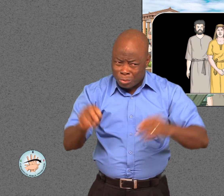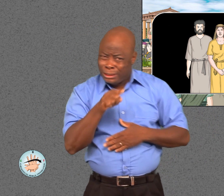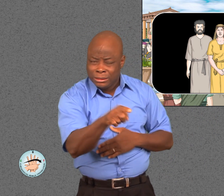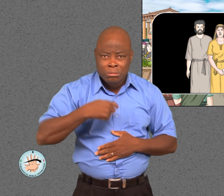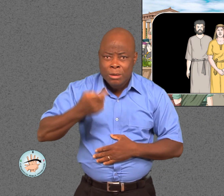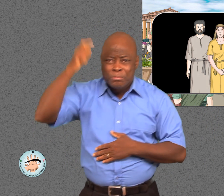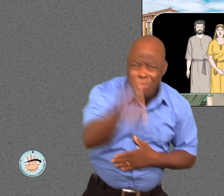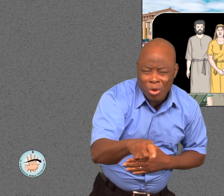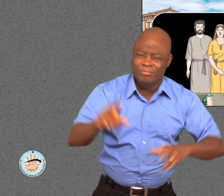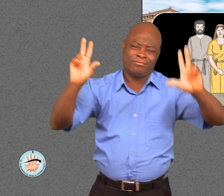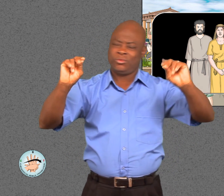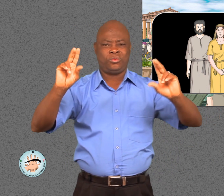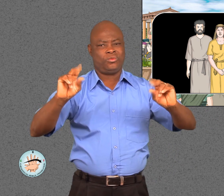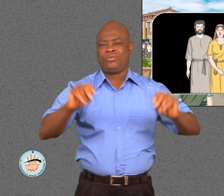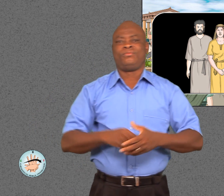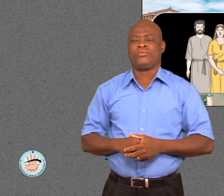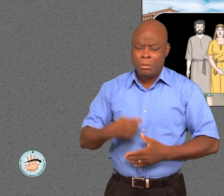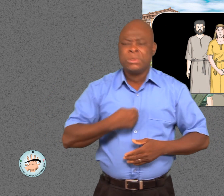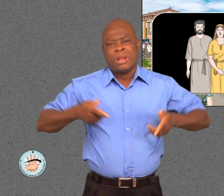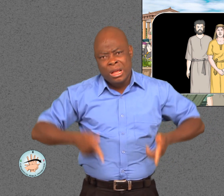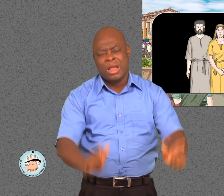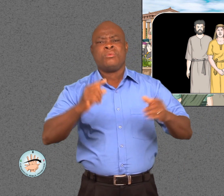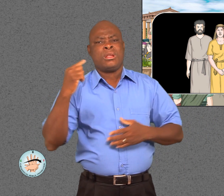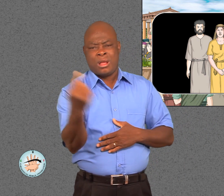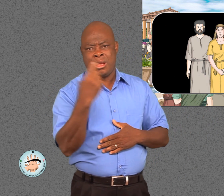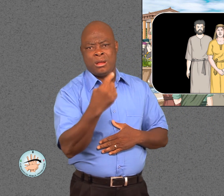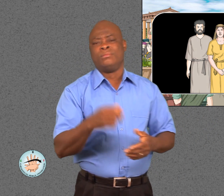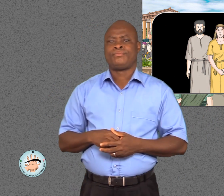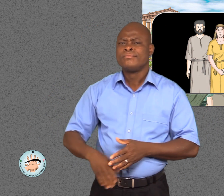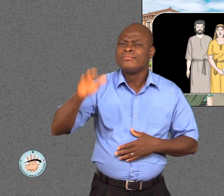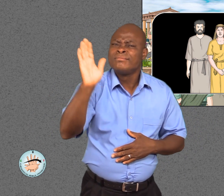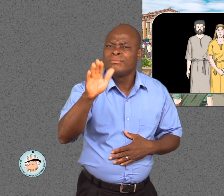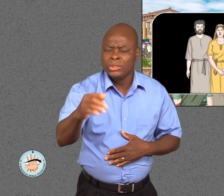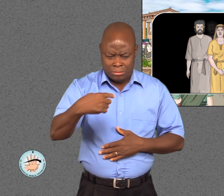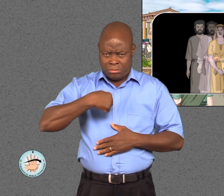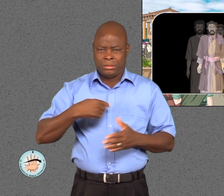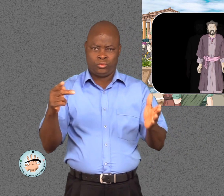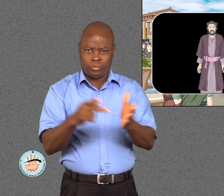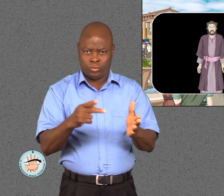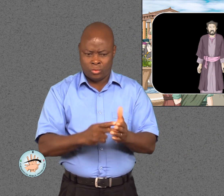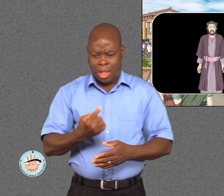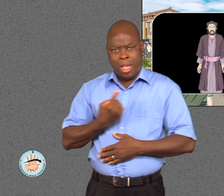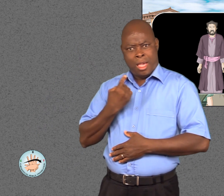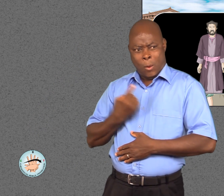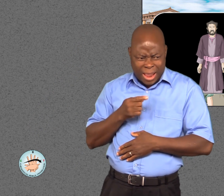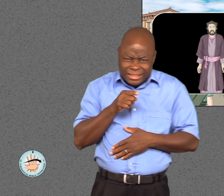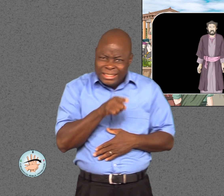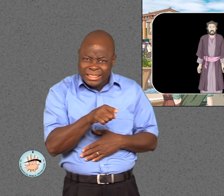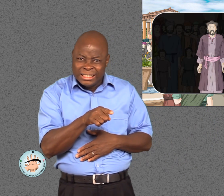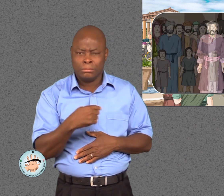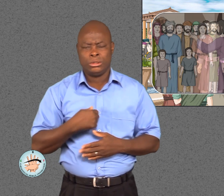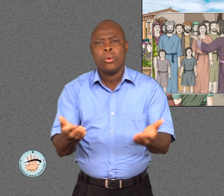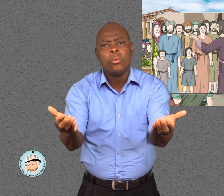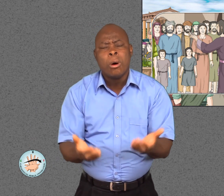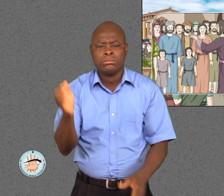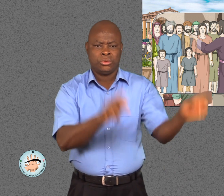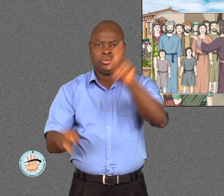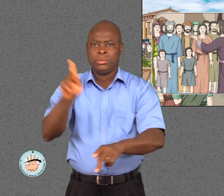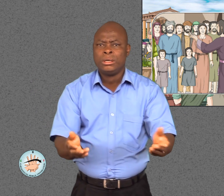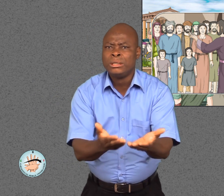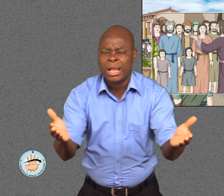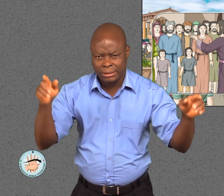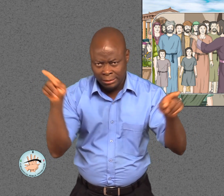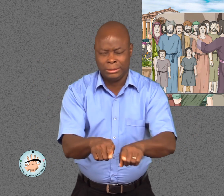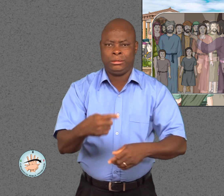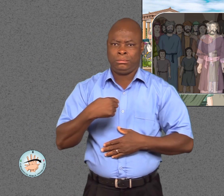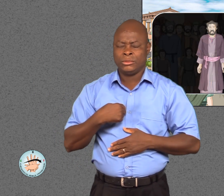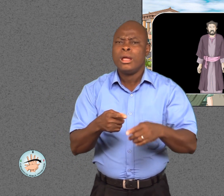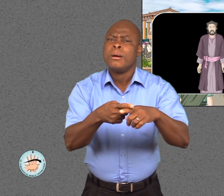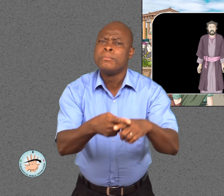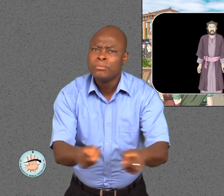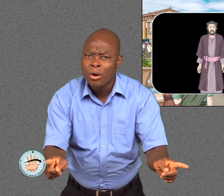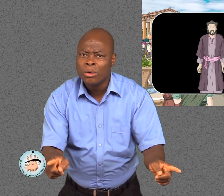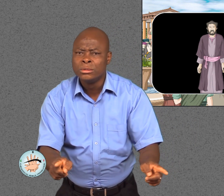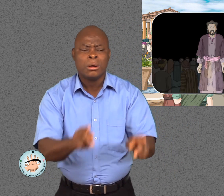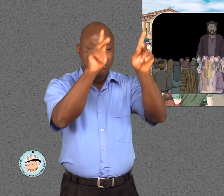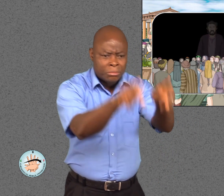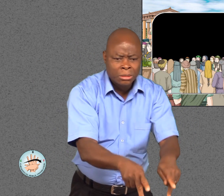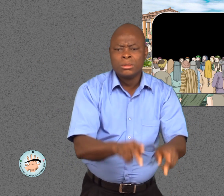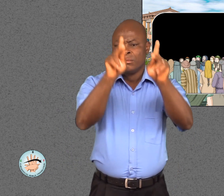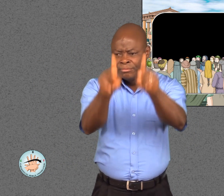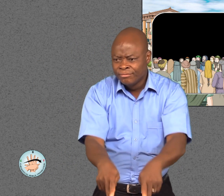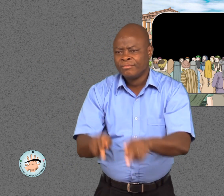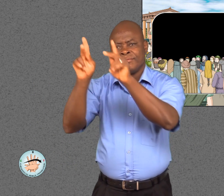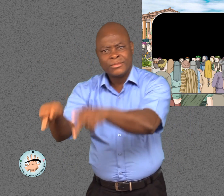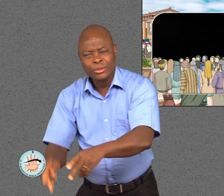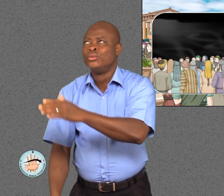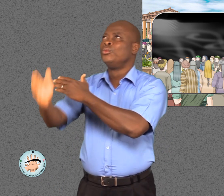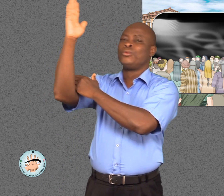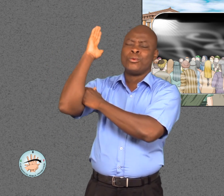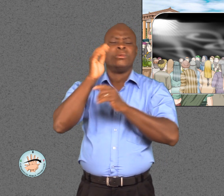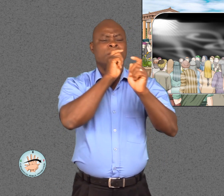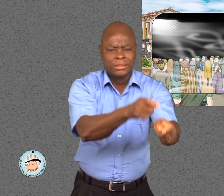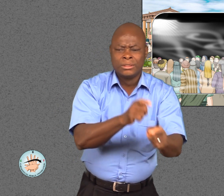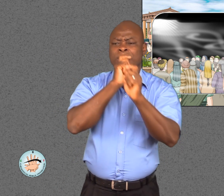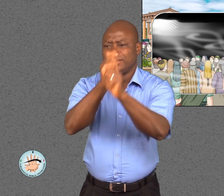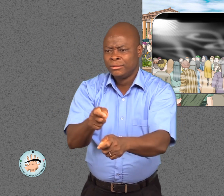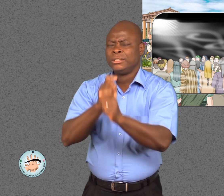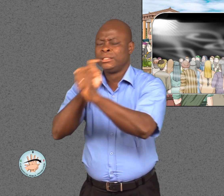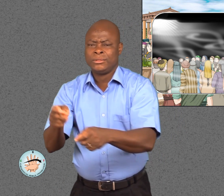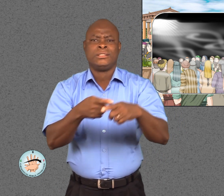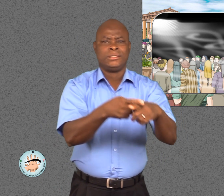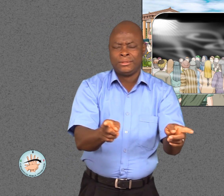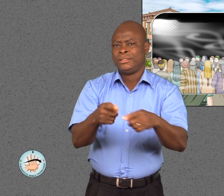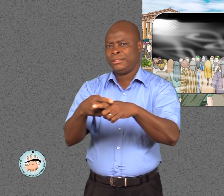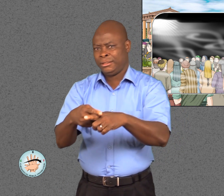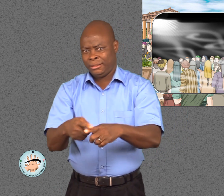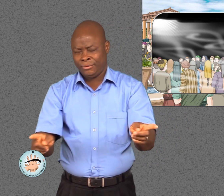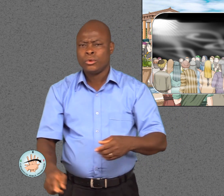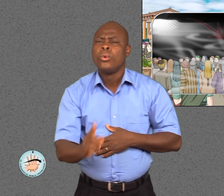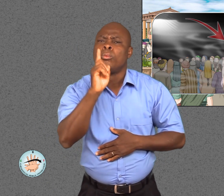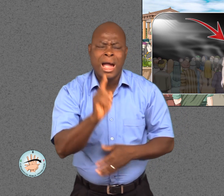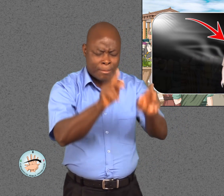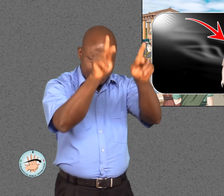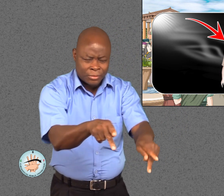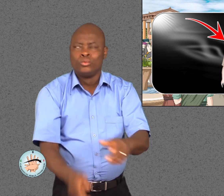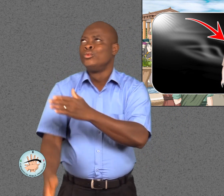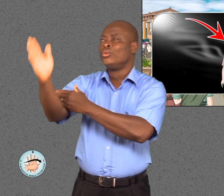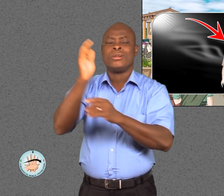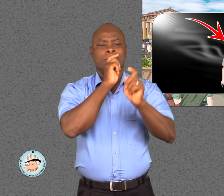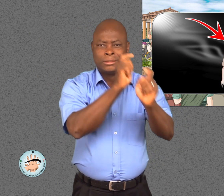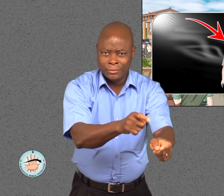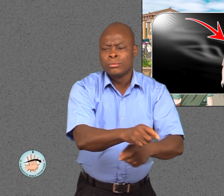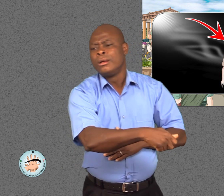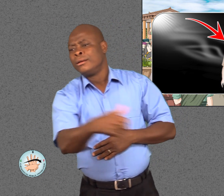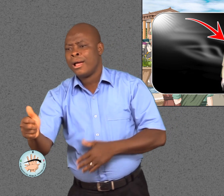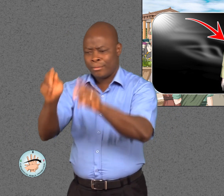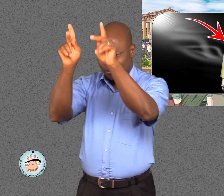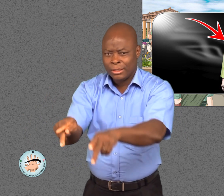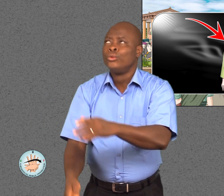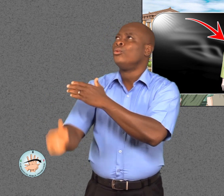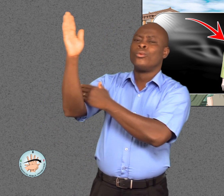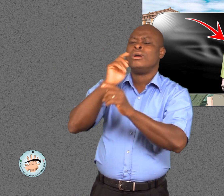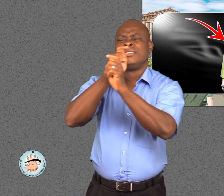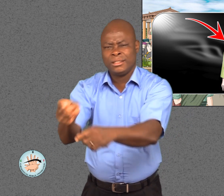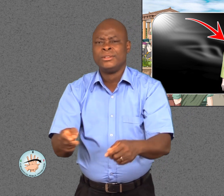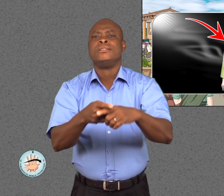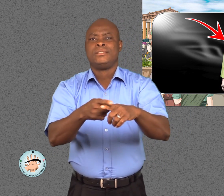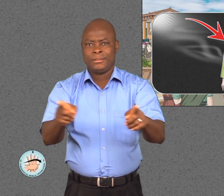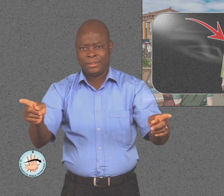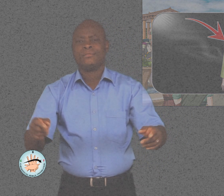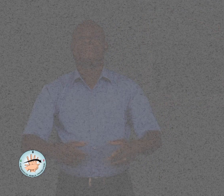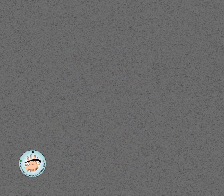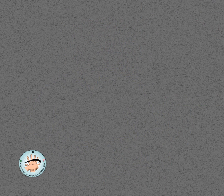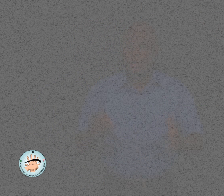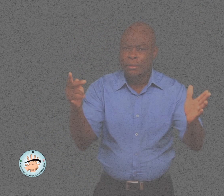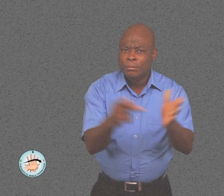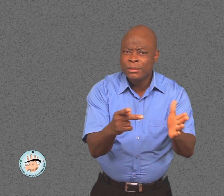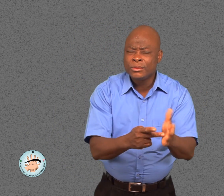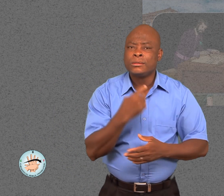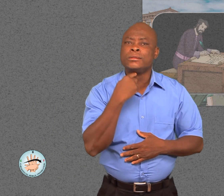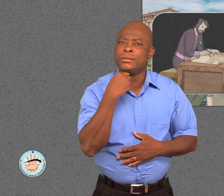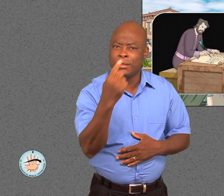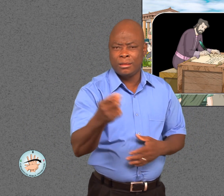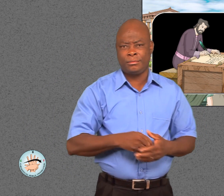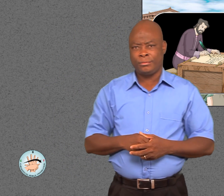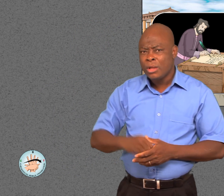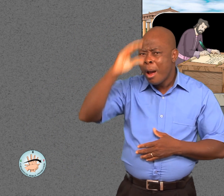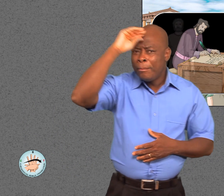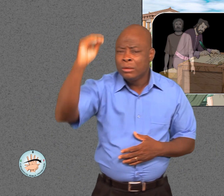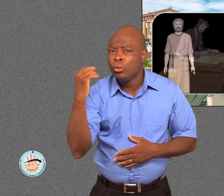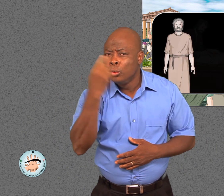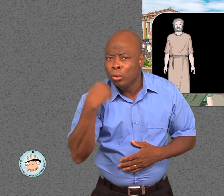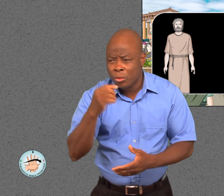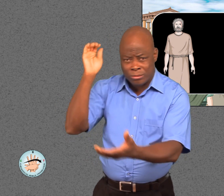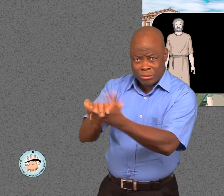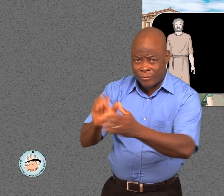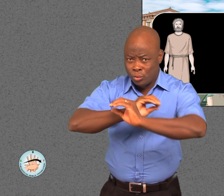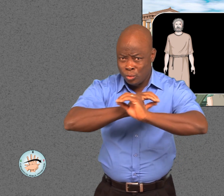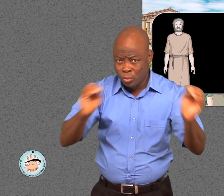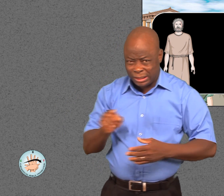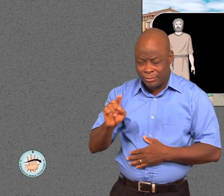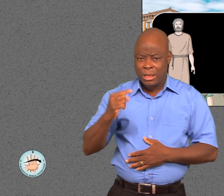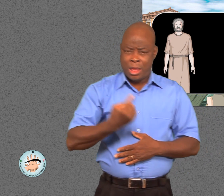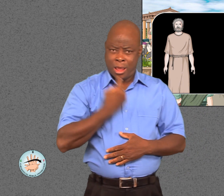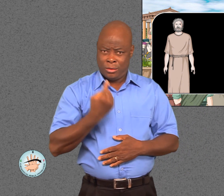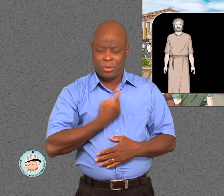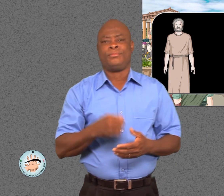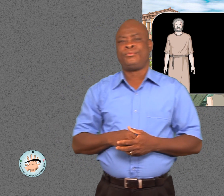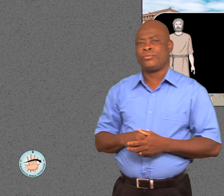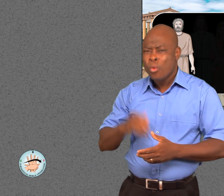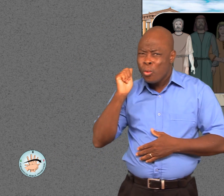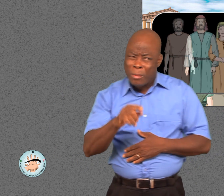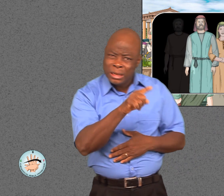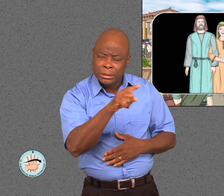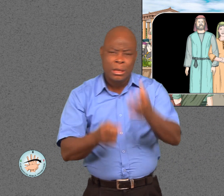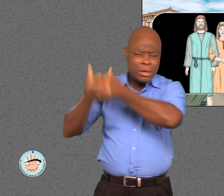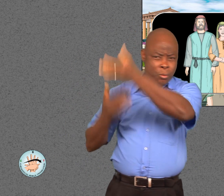I wish that all men were as I am. But each man has his own gift from God; one has this gift, another has that.